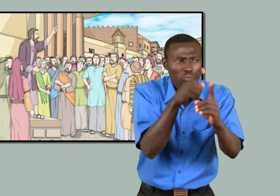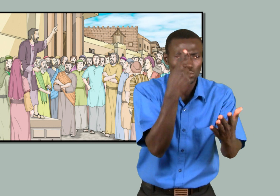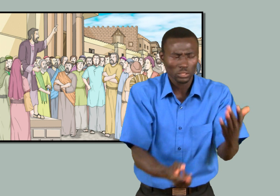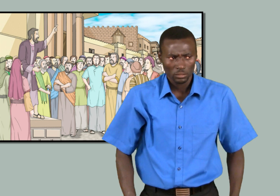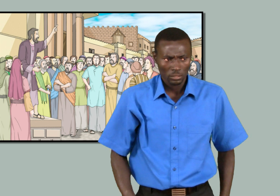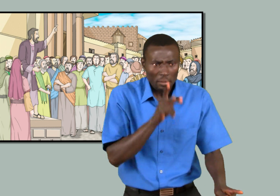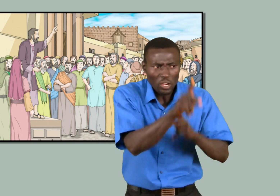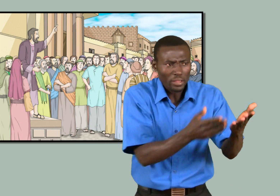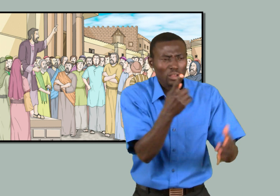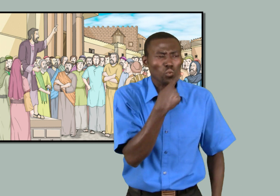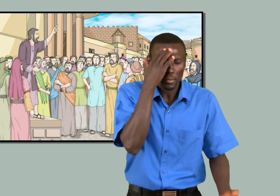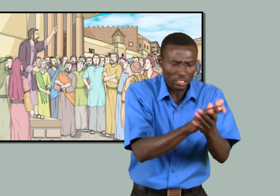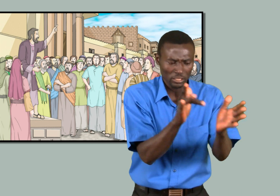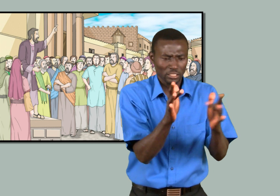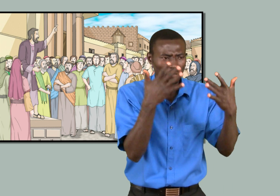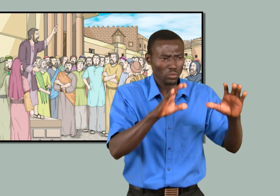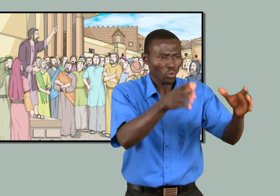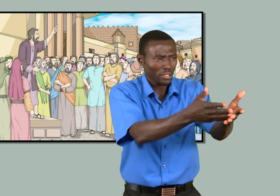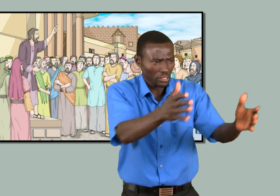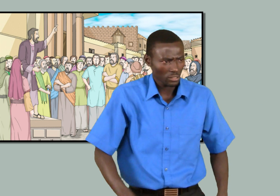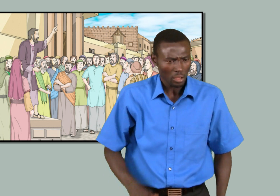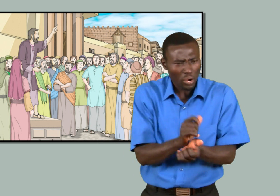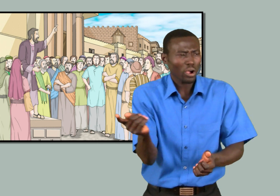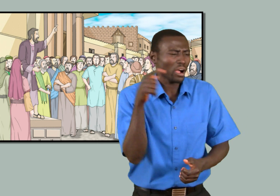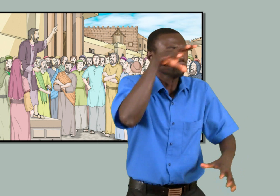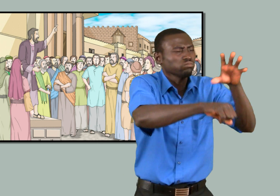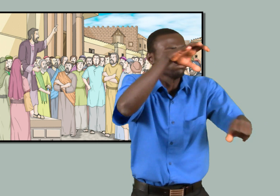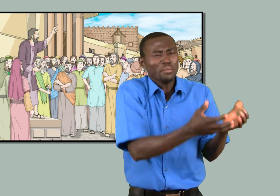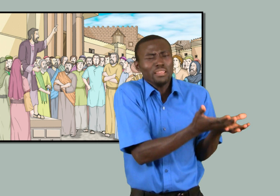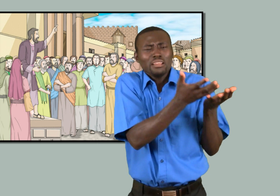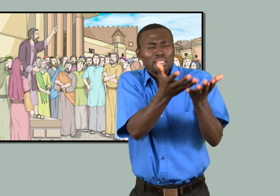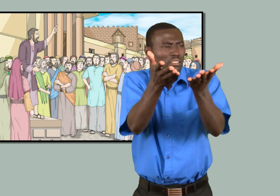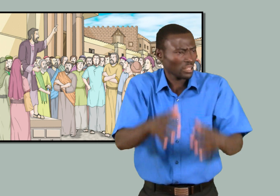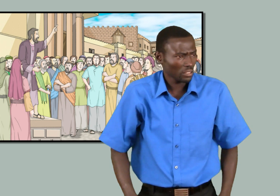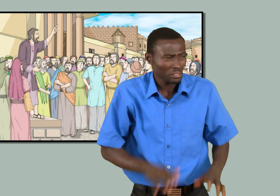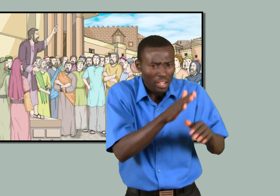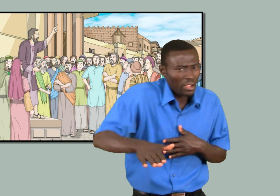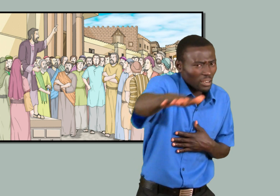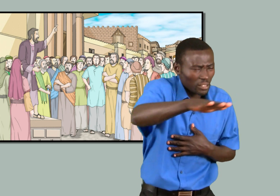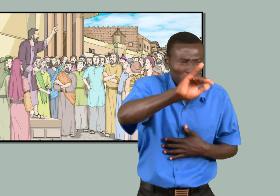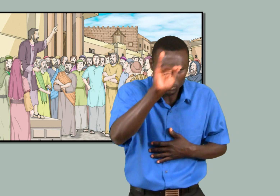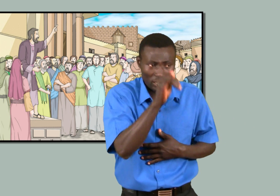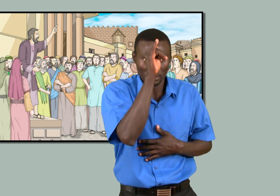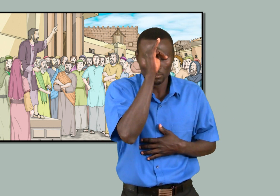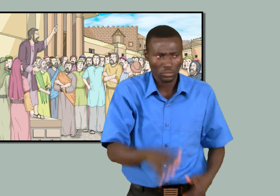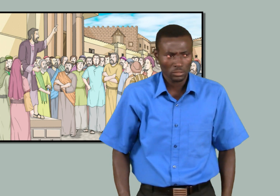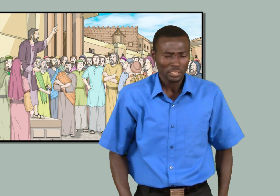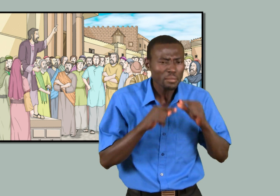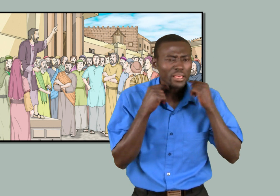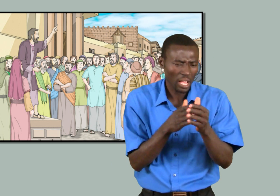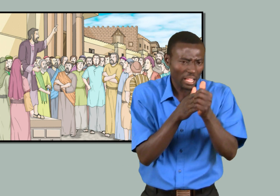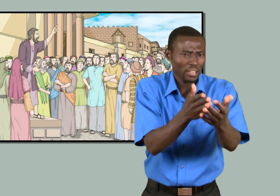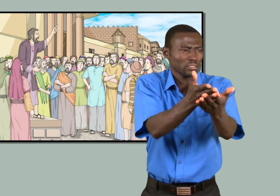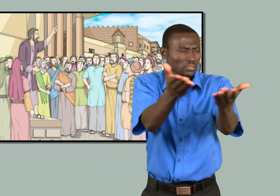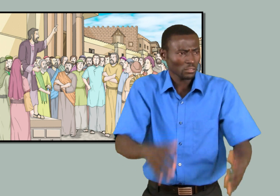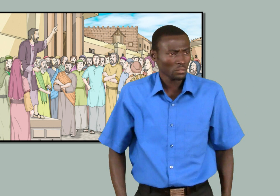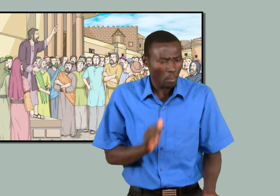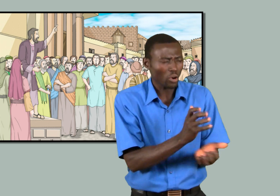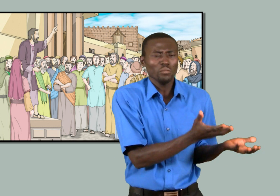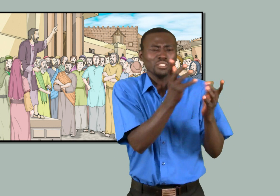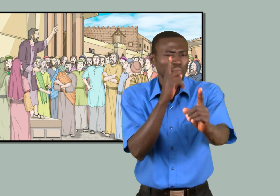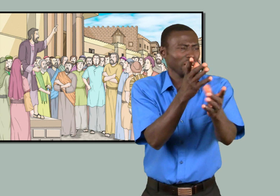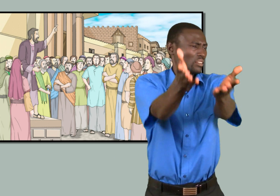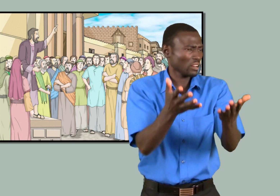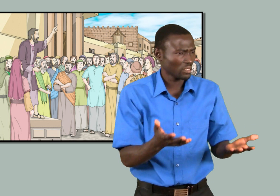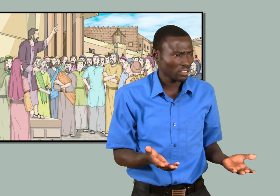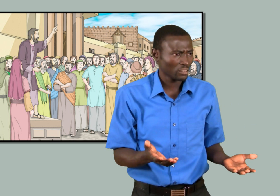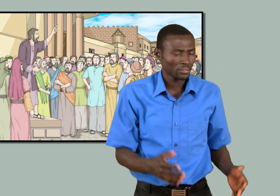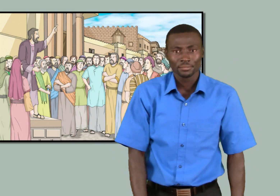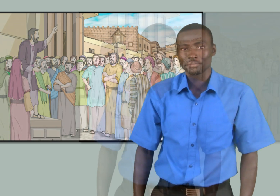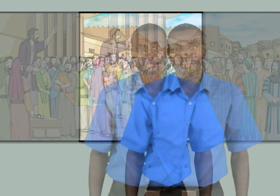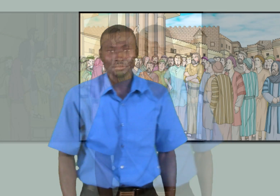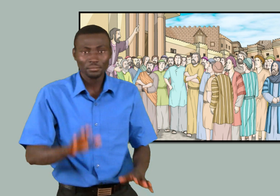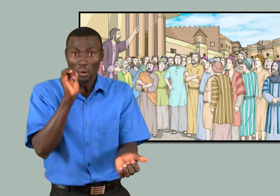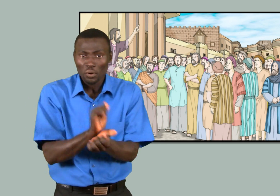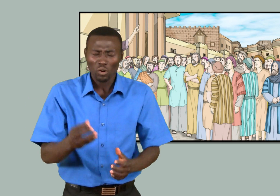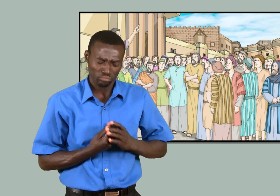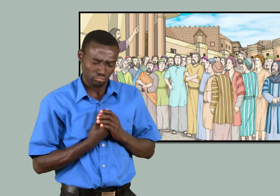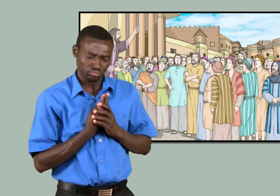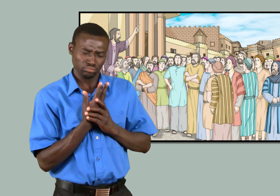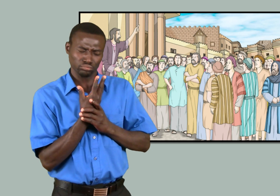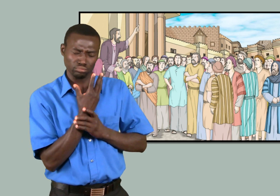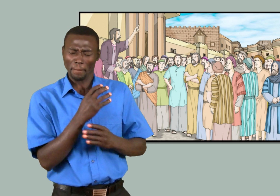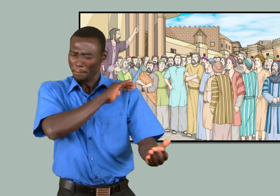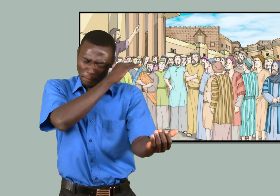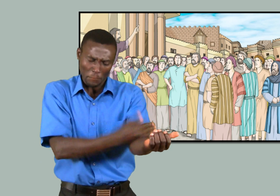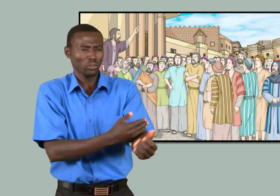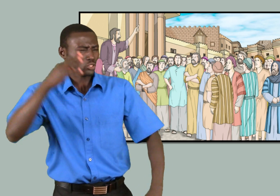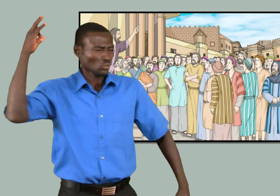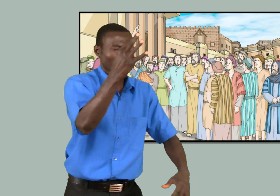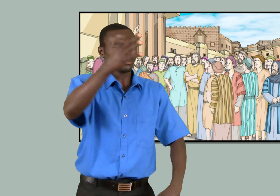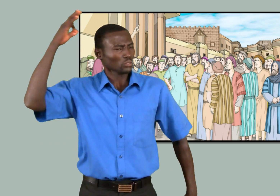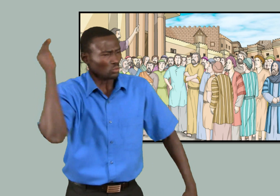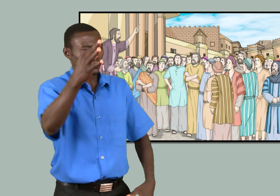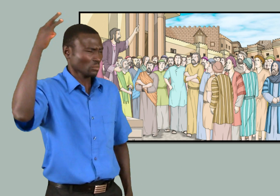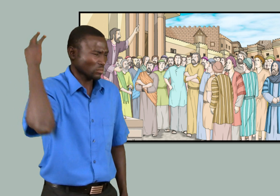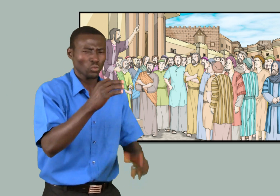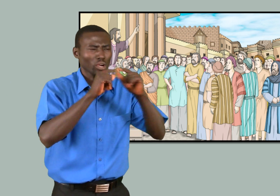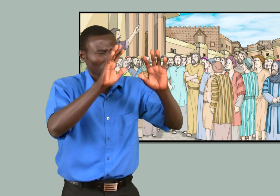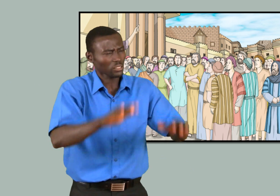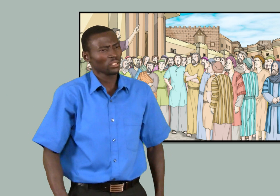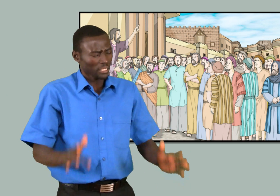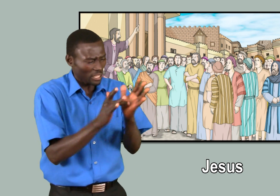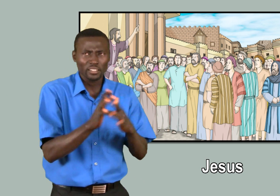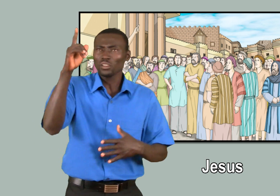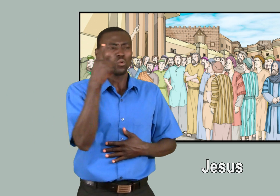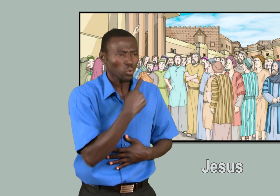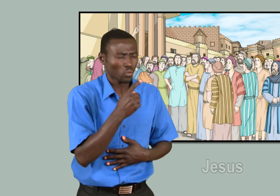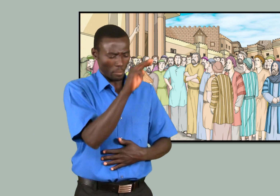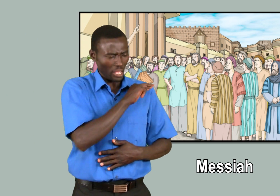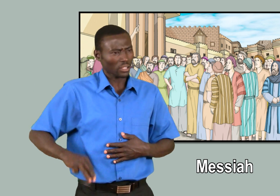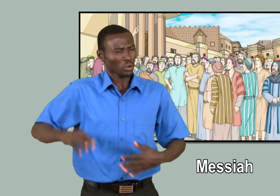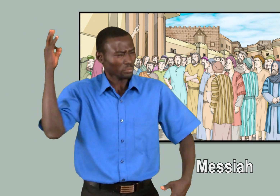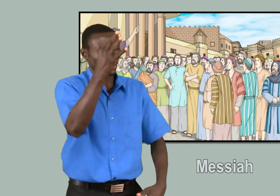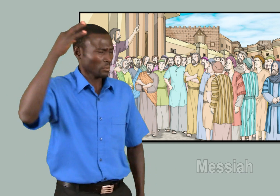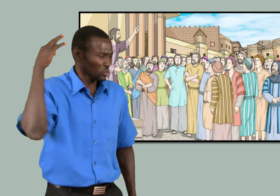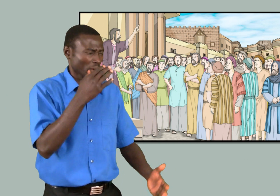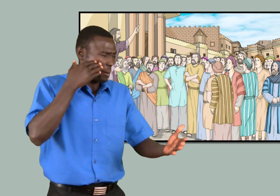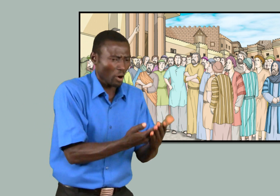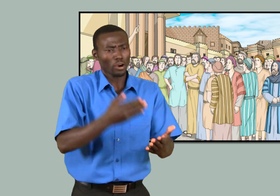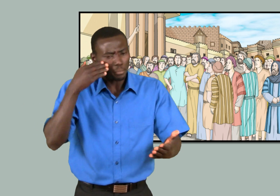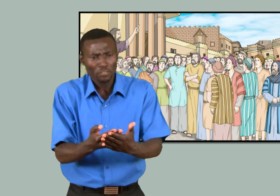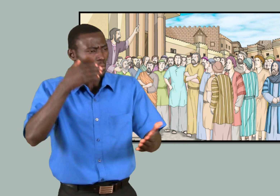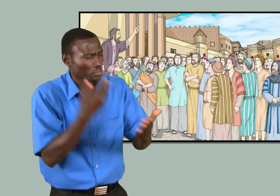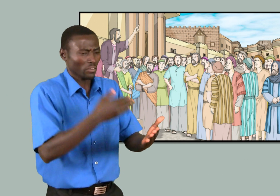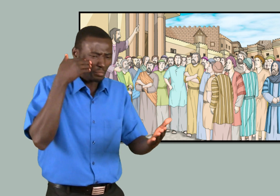And hasn’t he come here to take them as prisoners to the chief priests?”